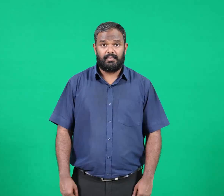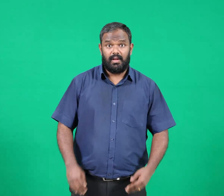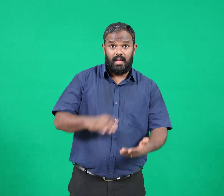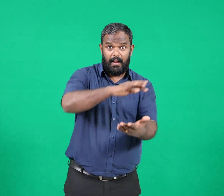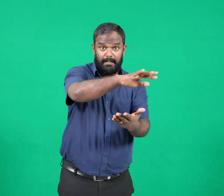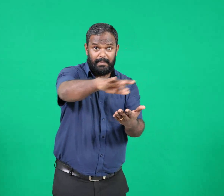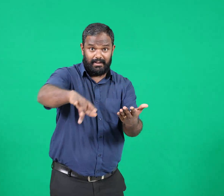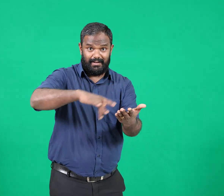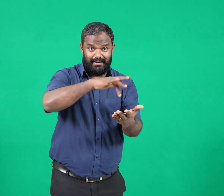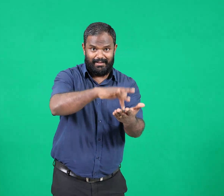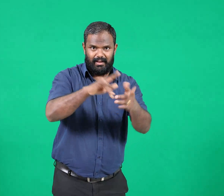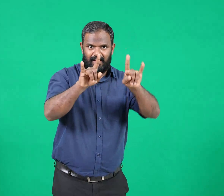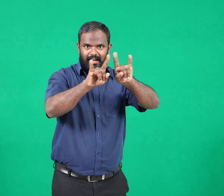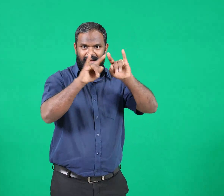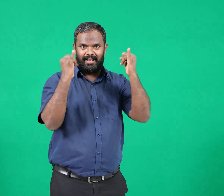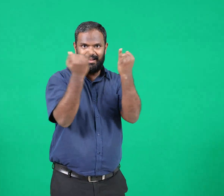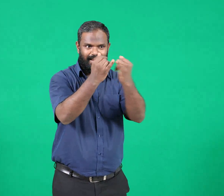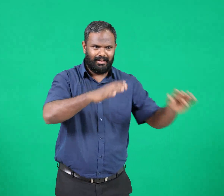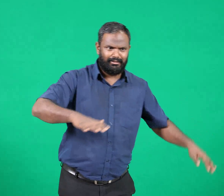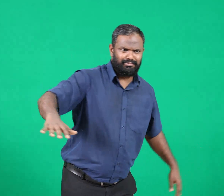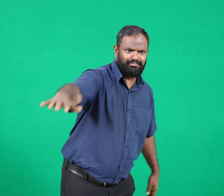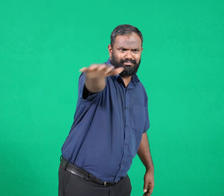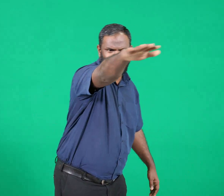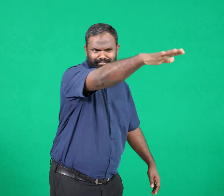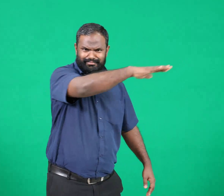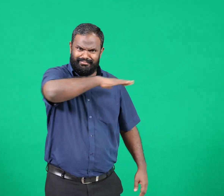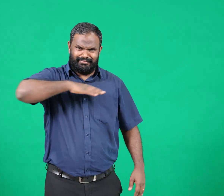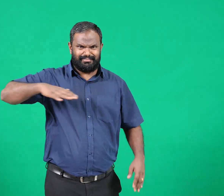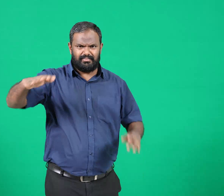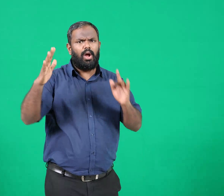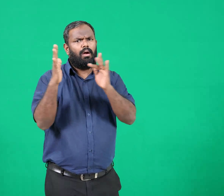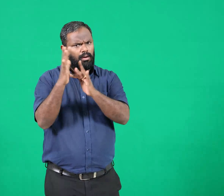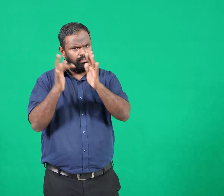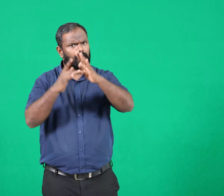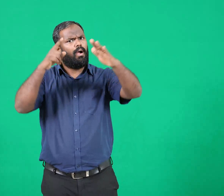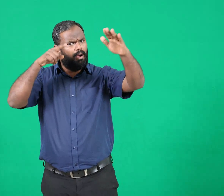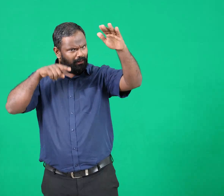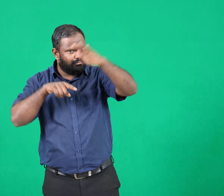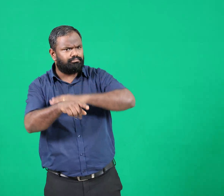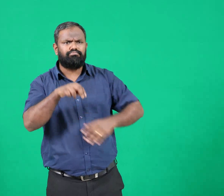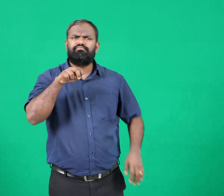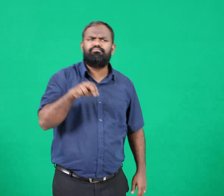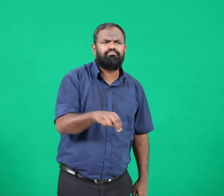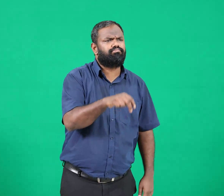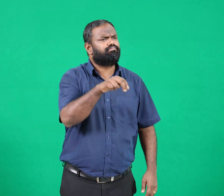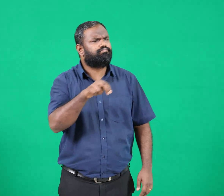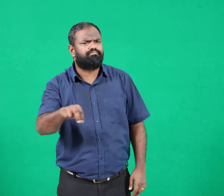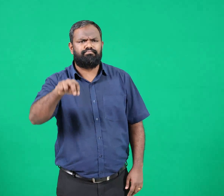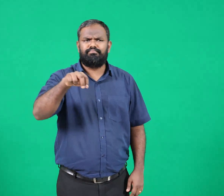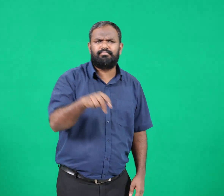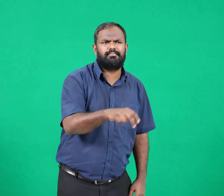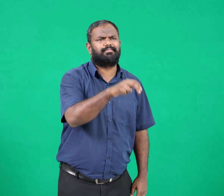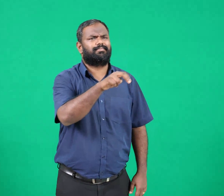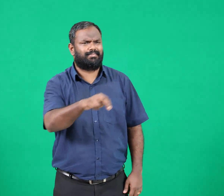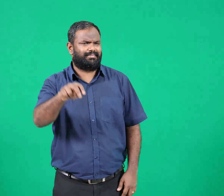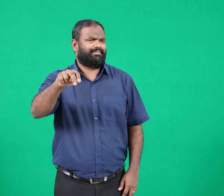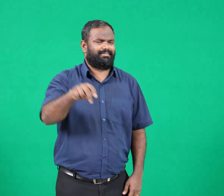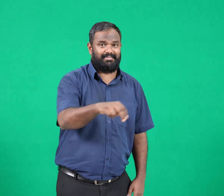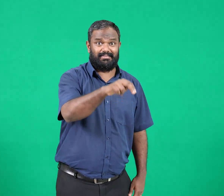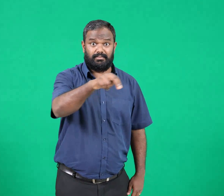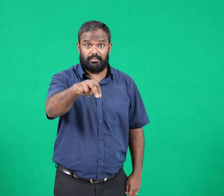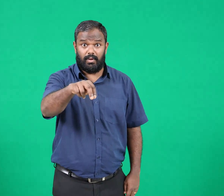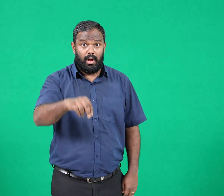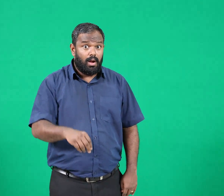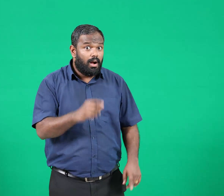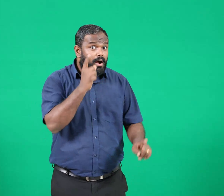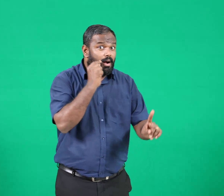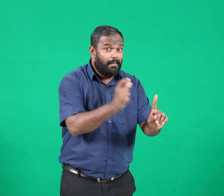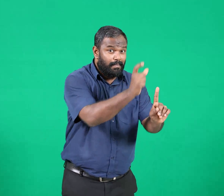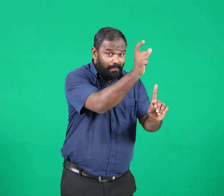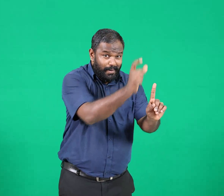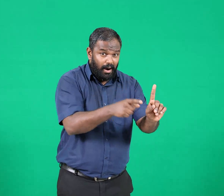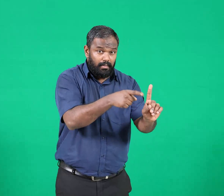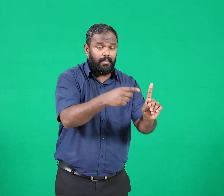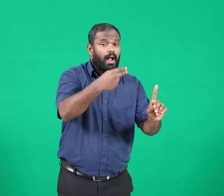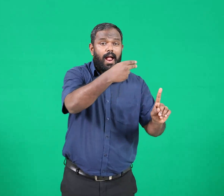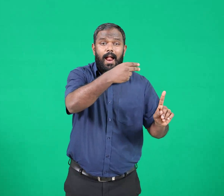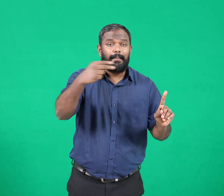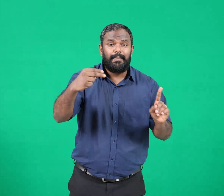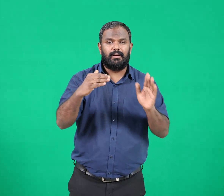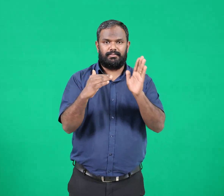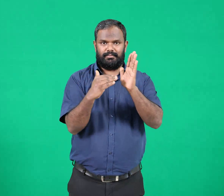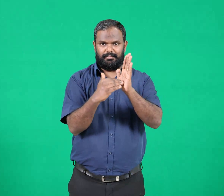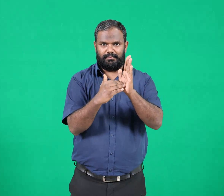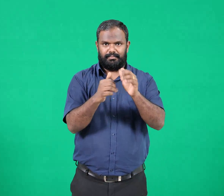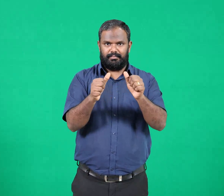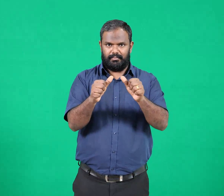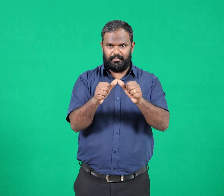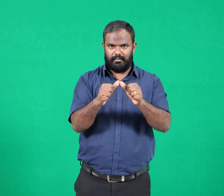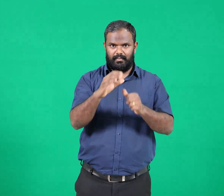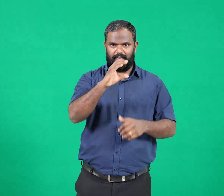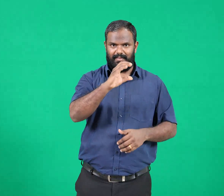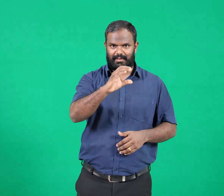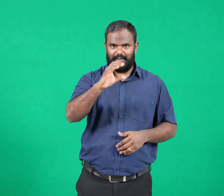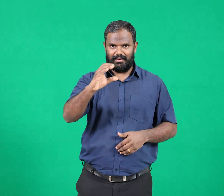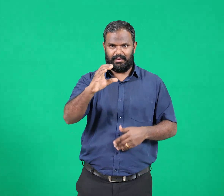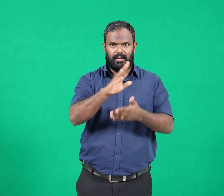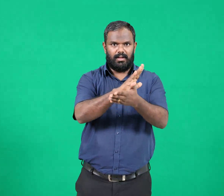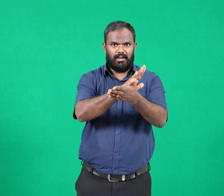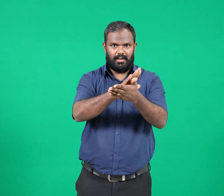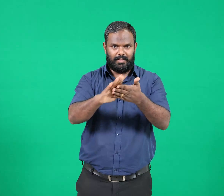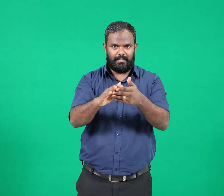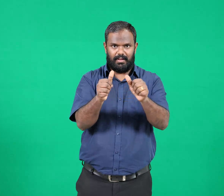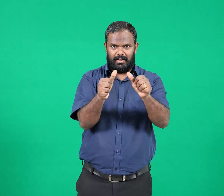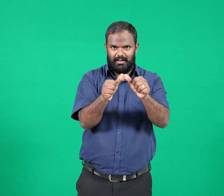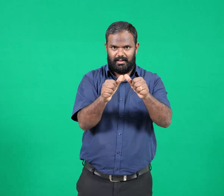Then Jesus entered Jericho and was passing through.